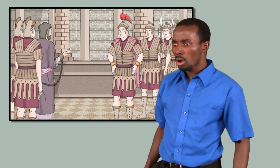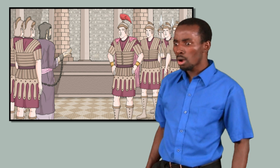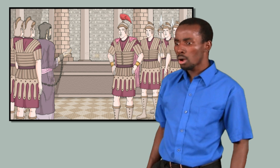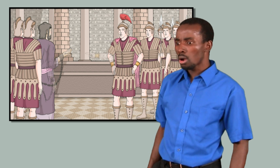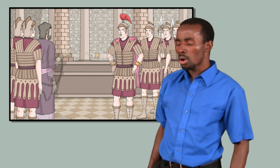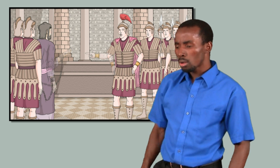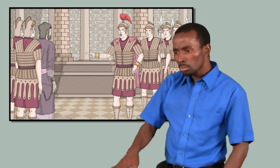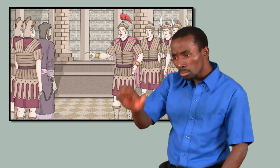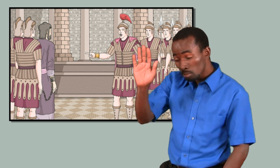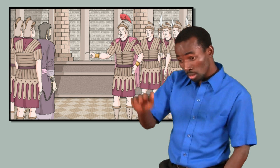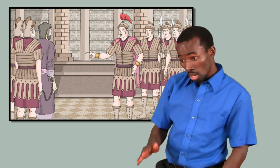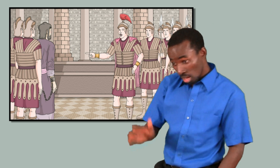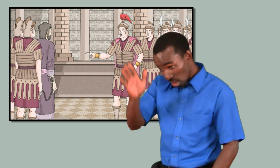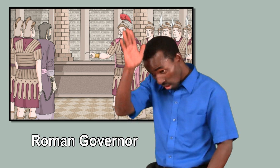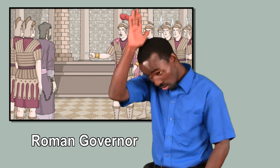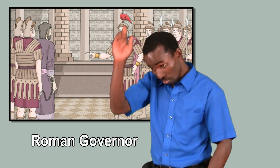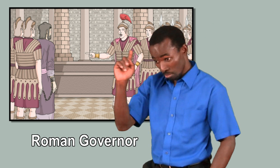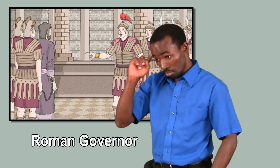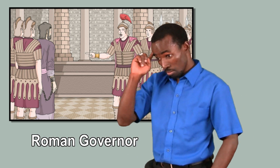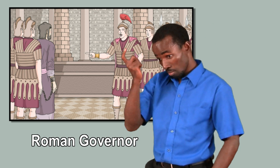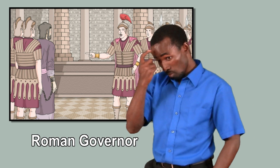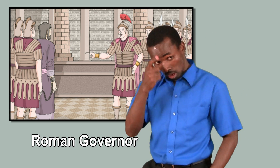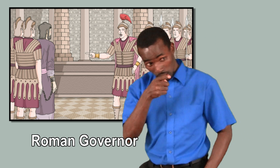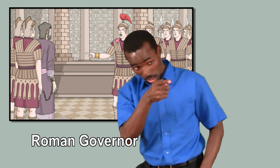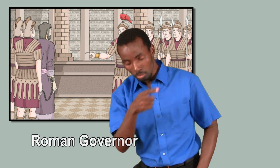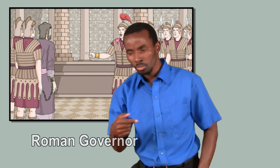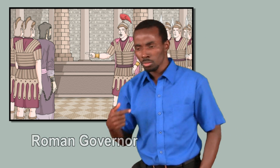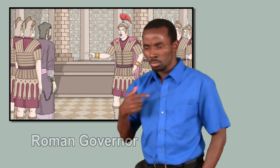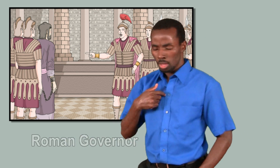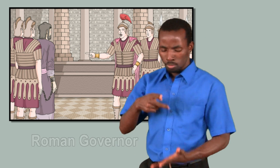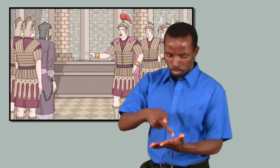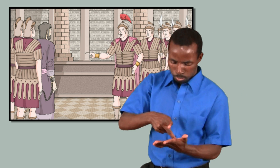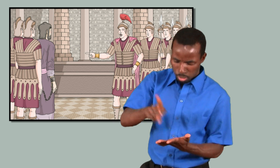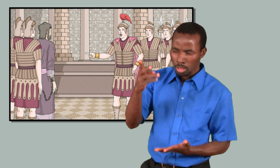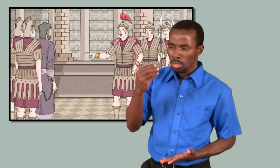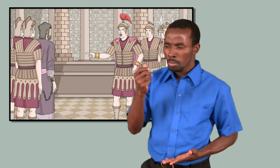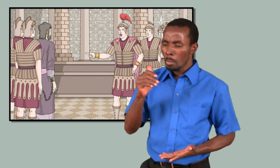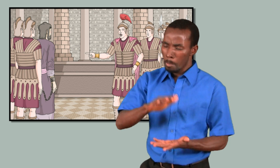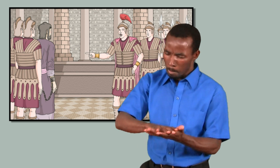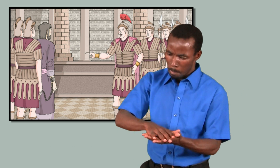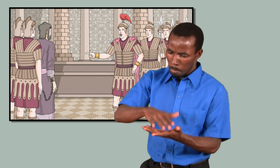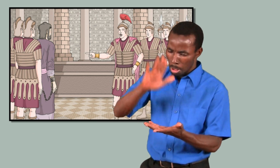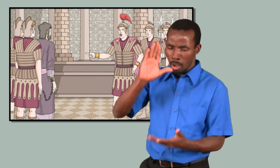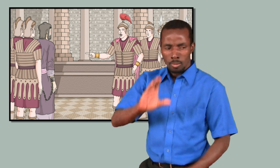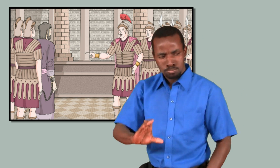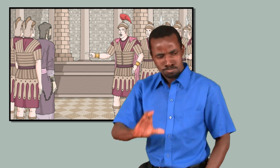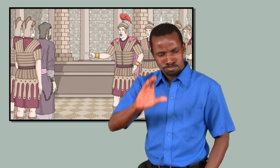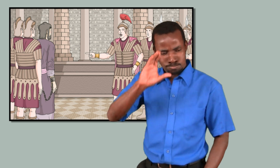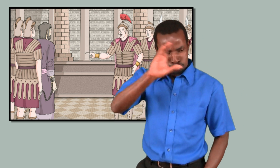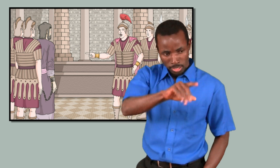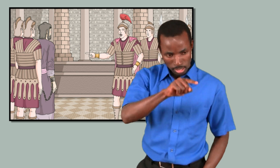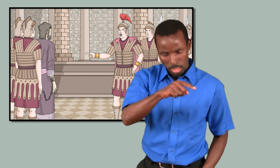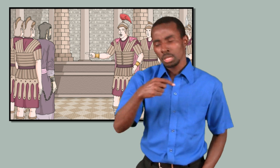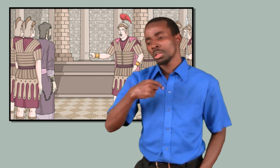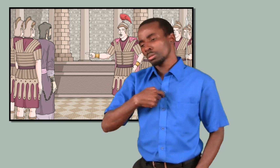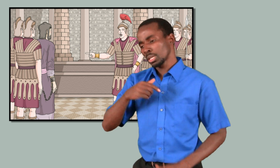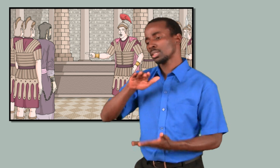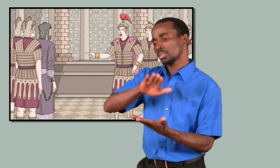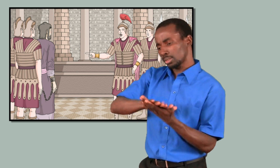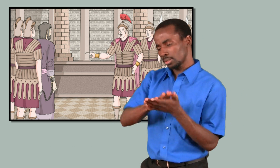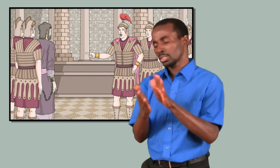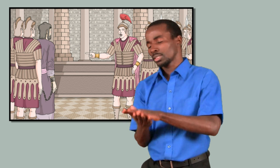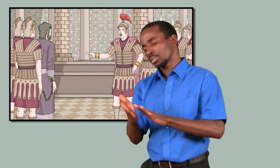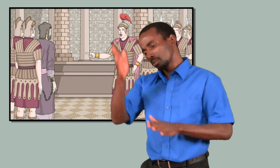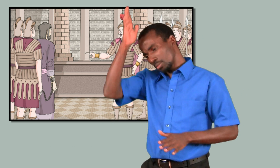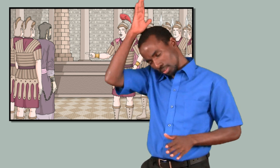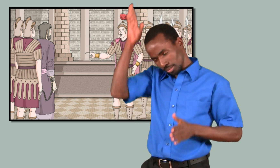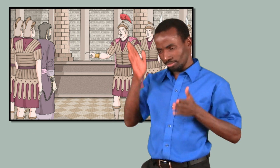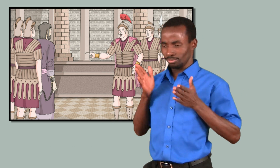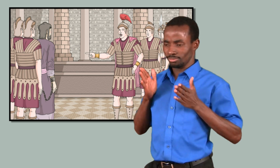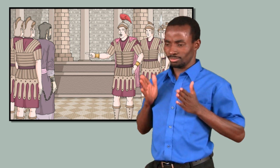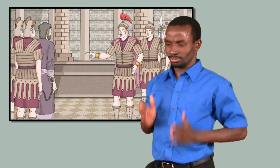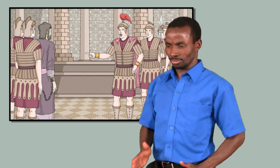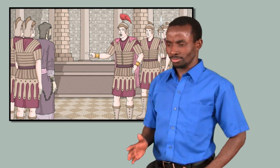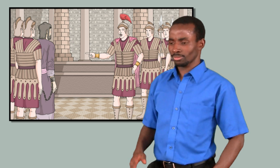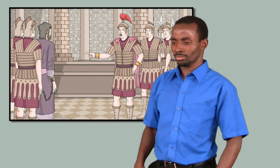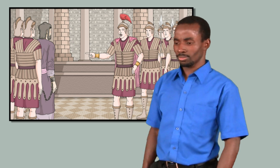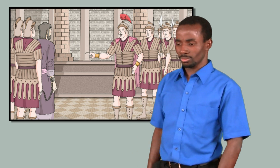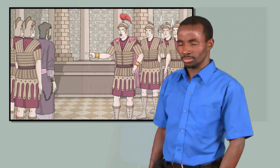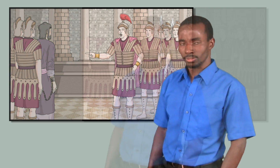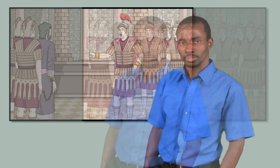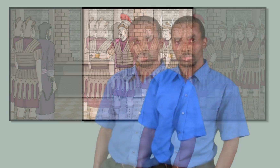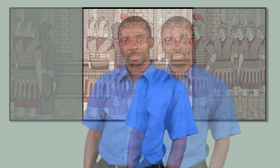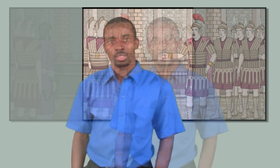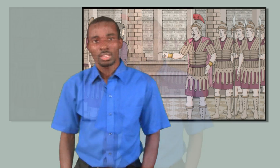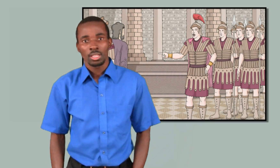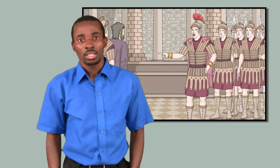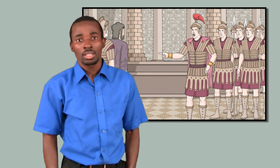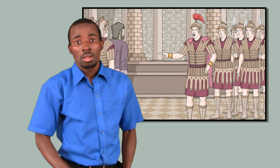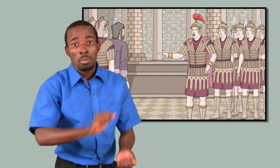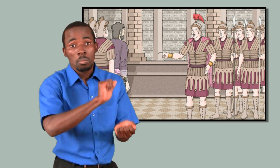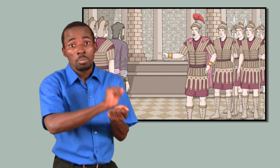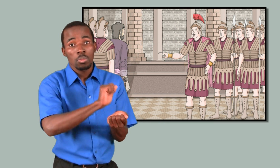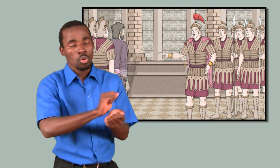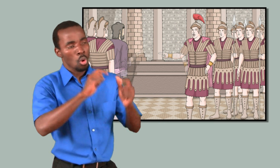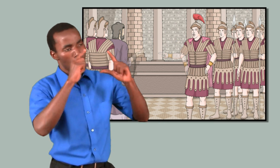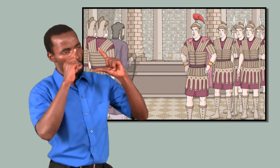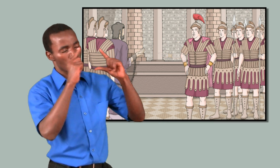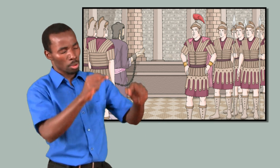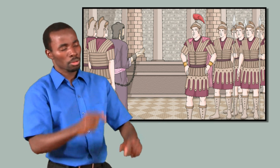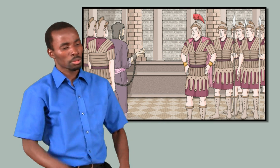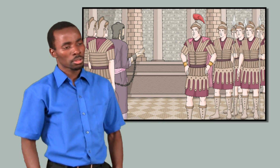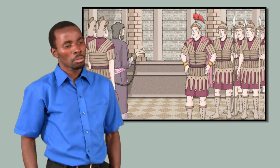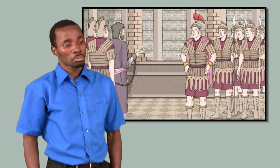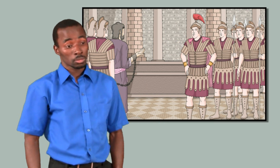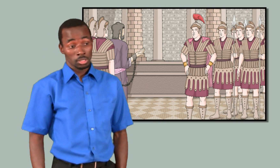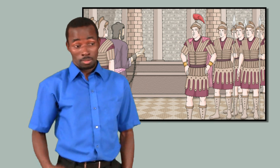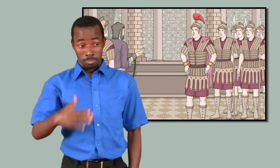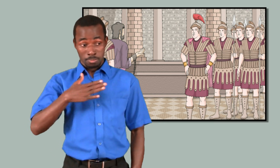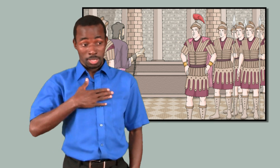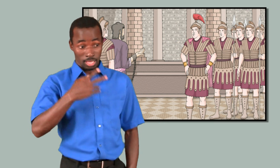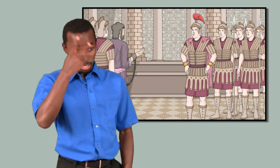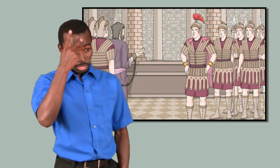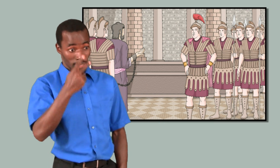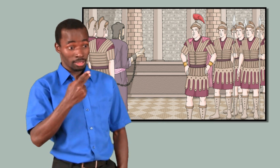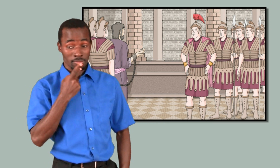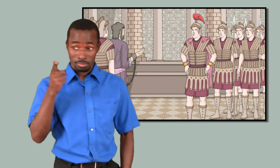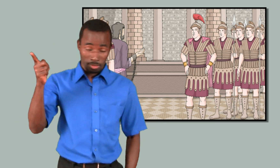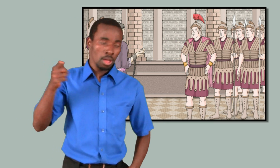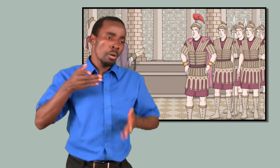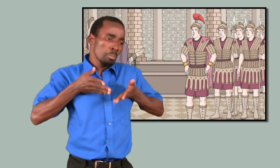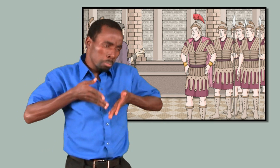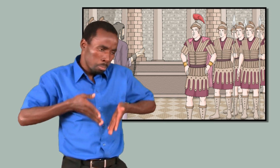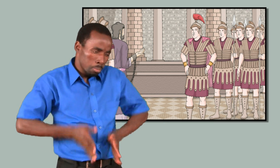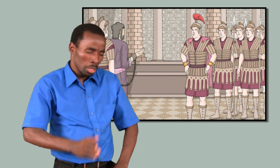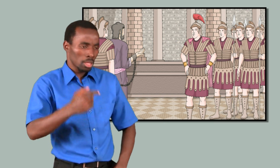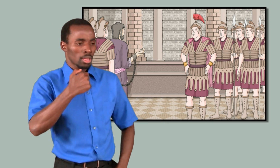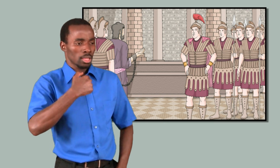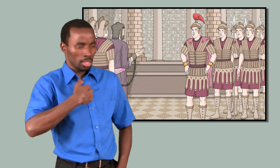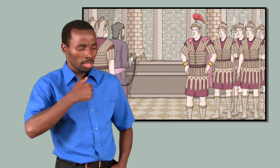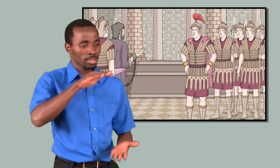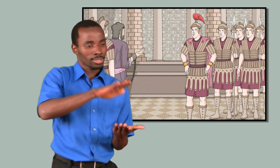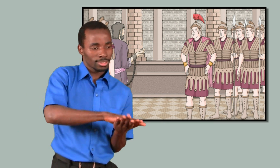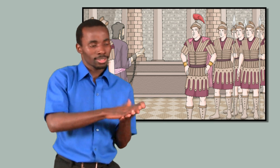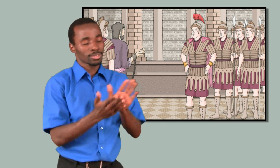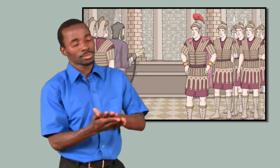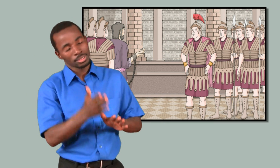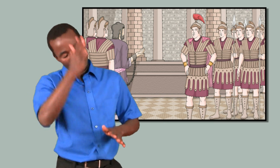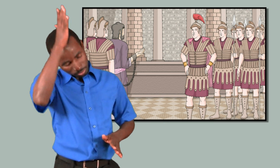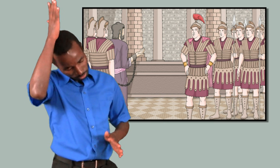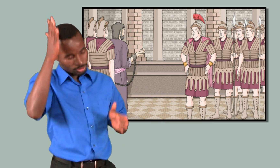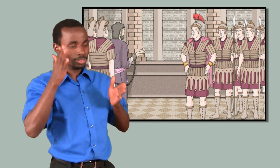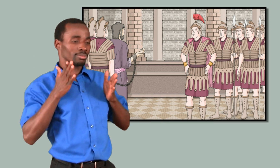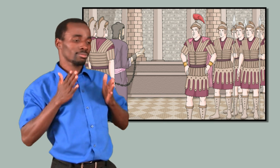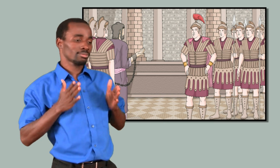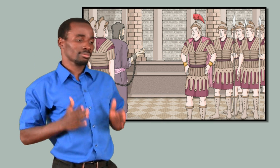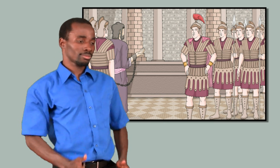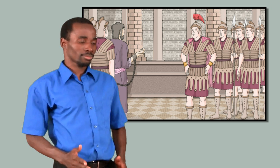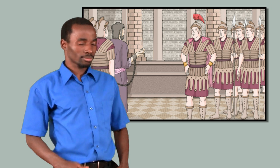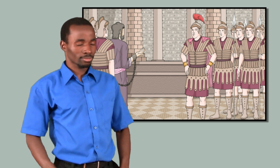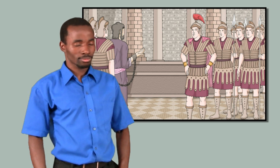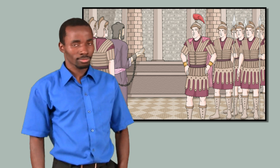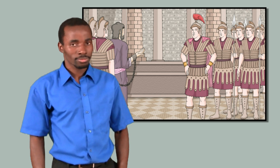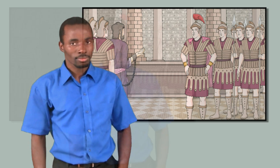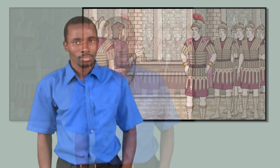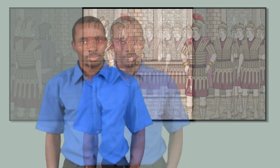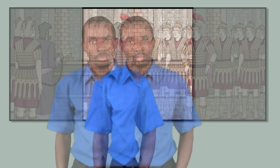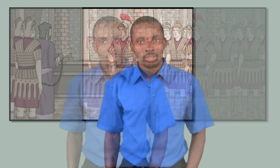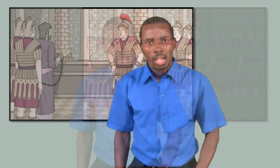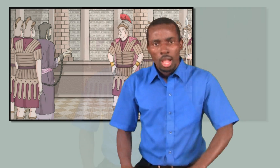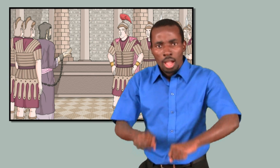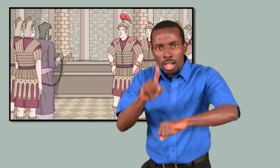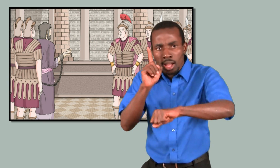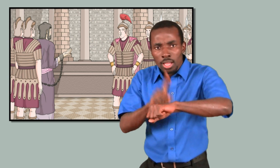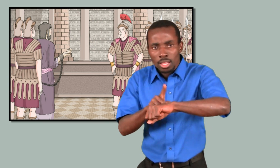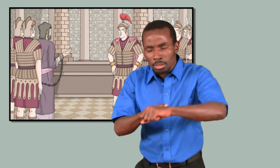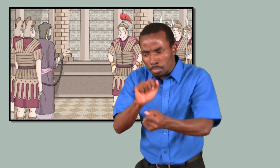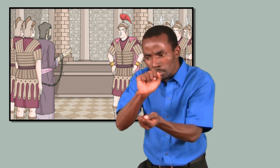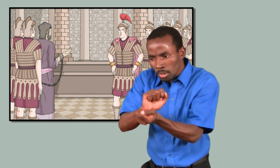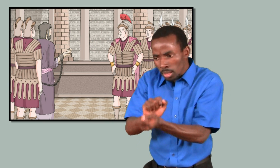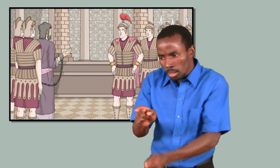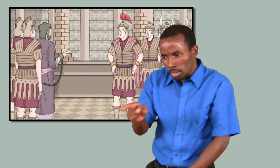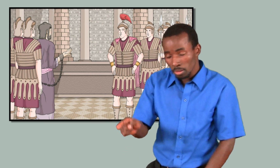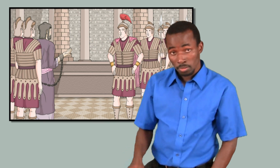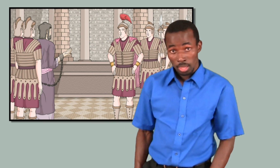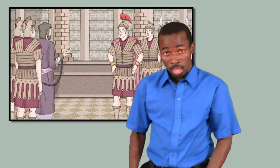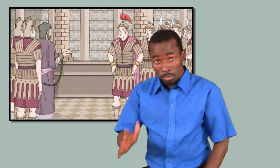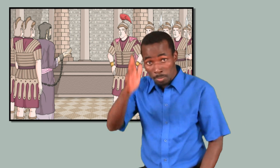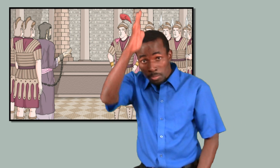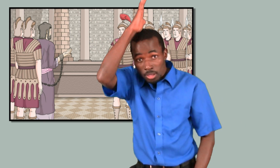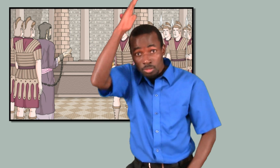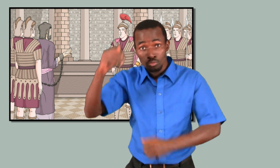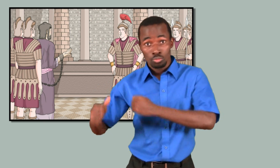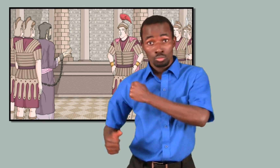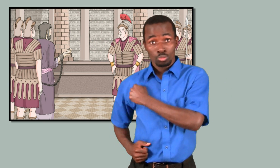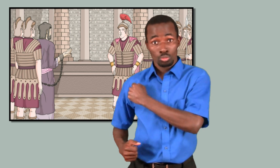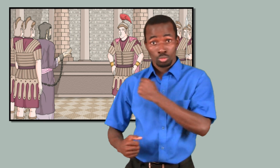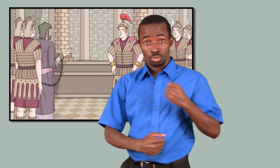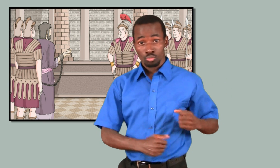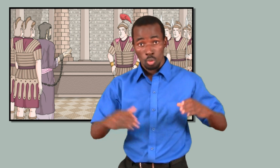“I paid a high price for my citizenship,” said the commander.